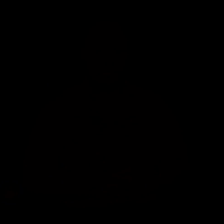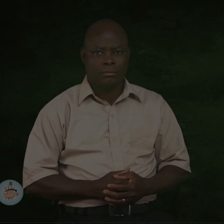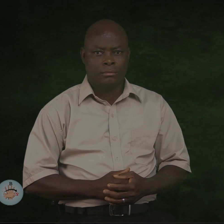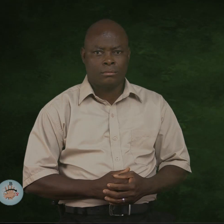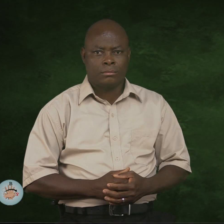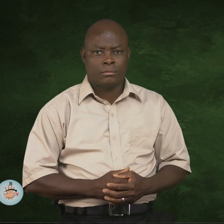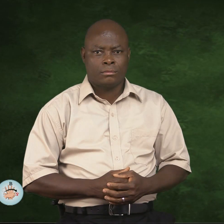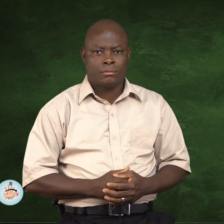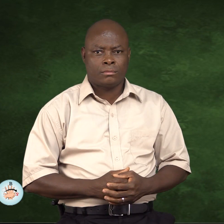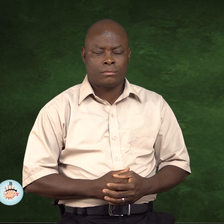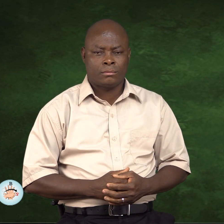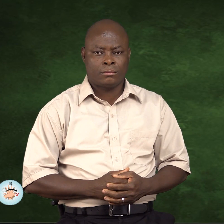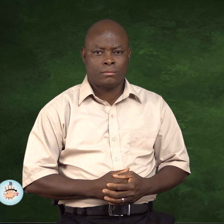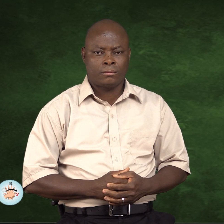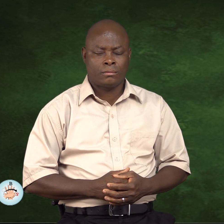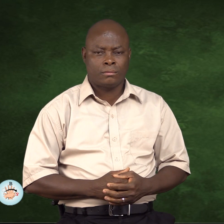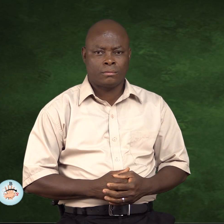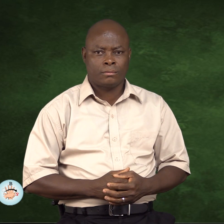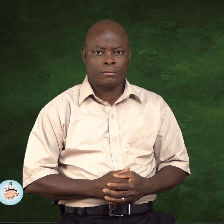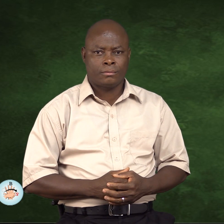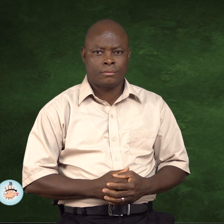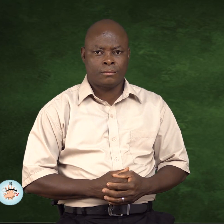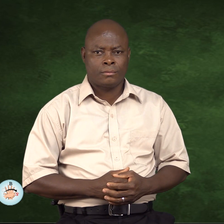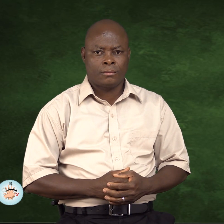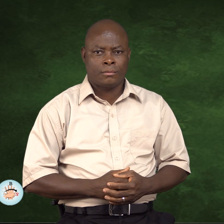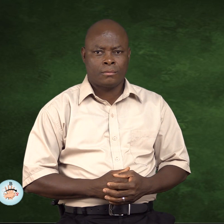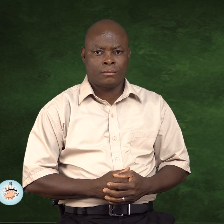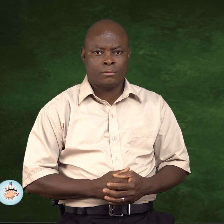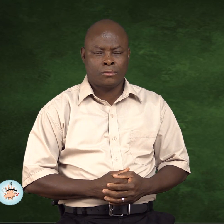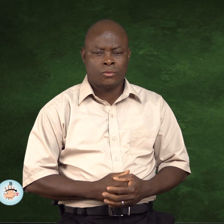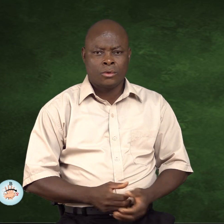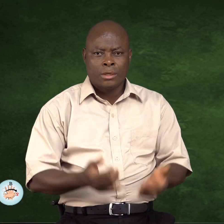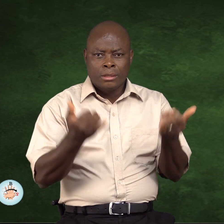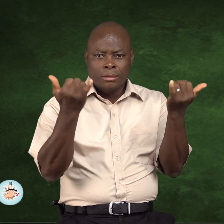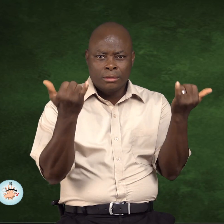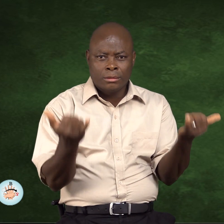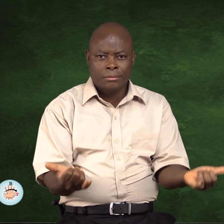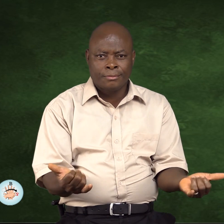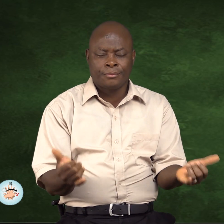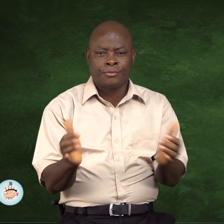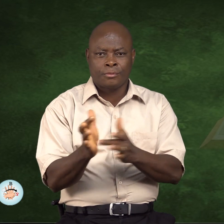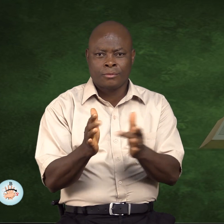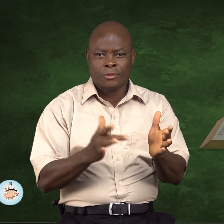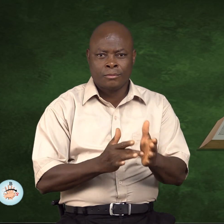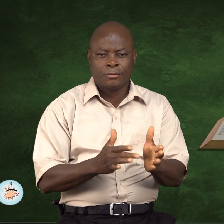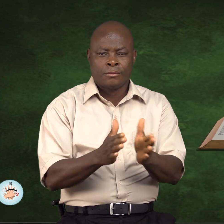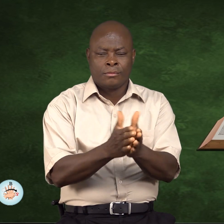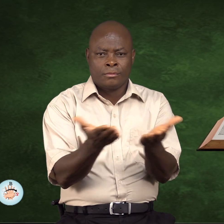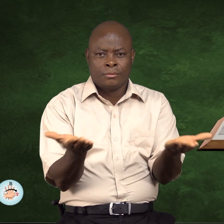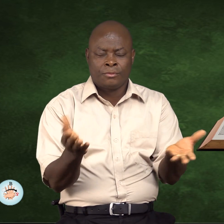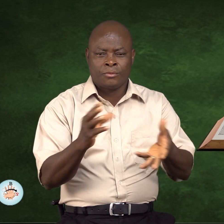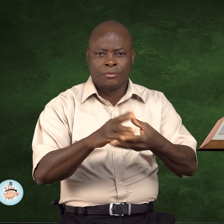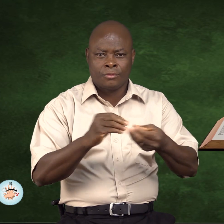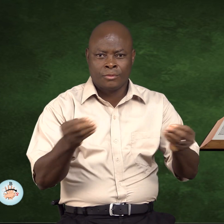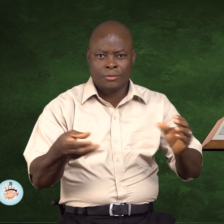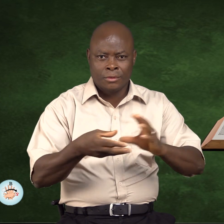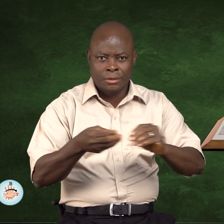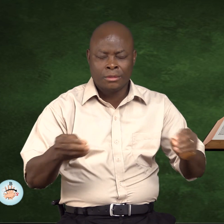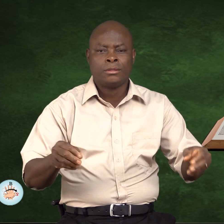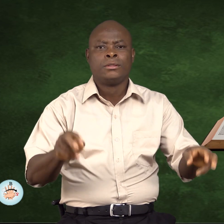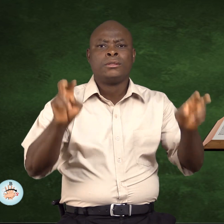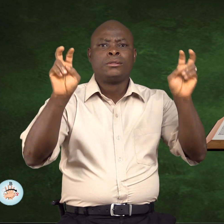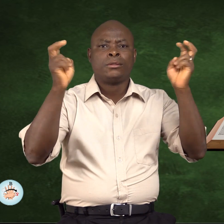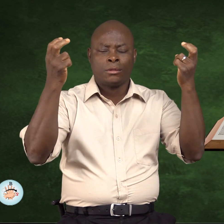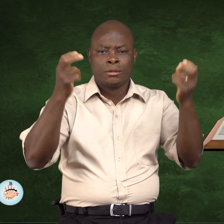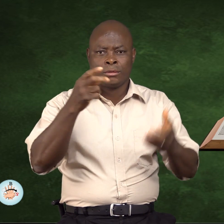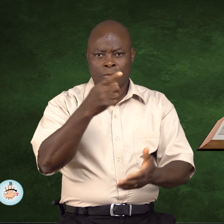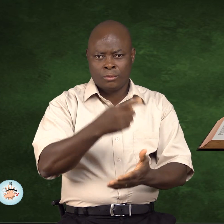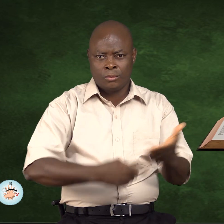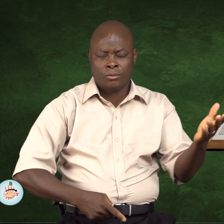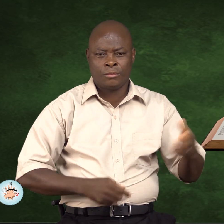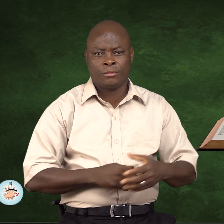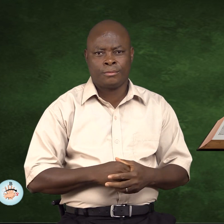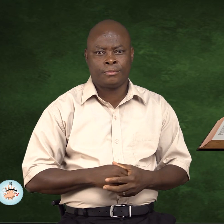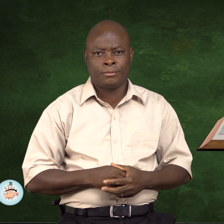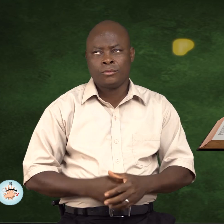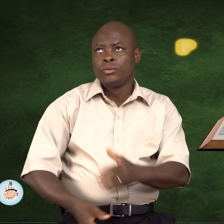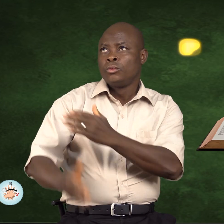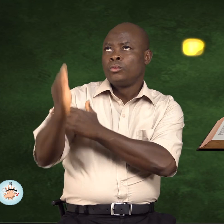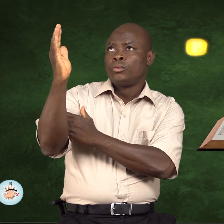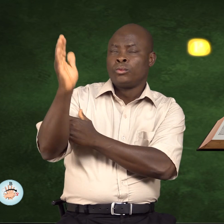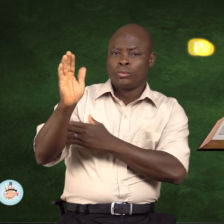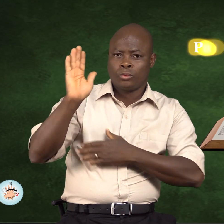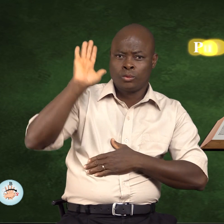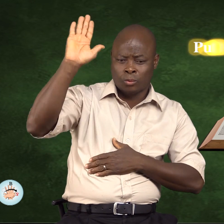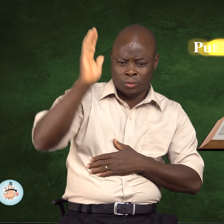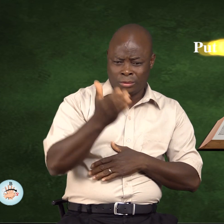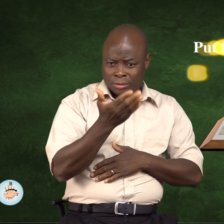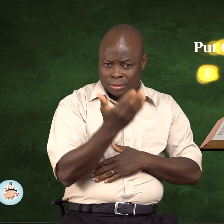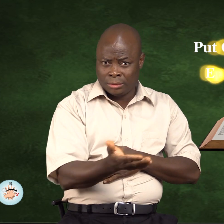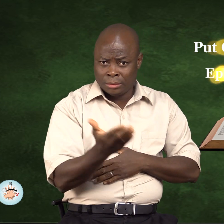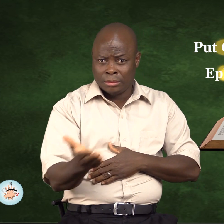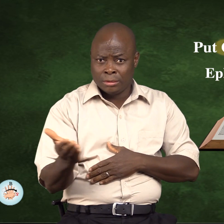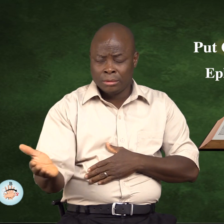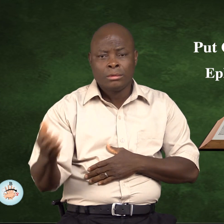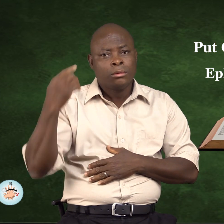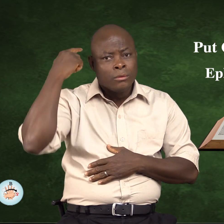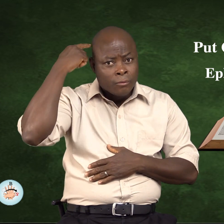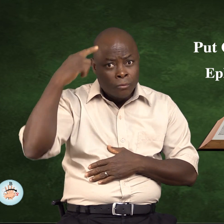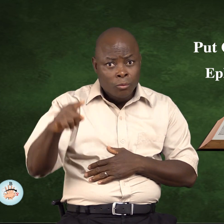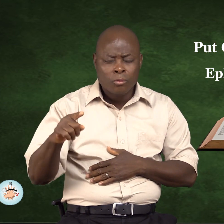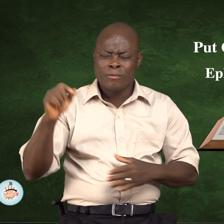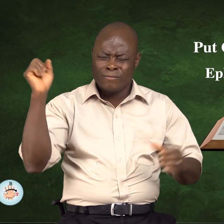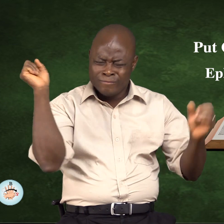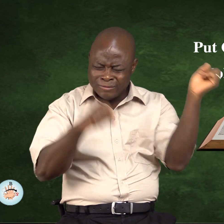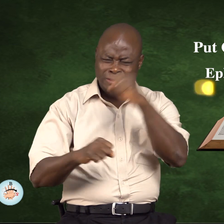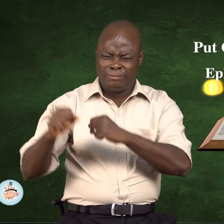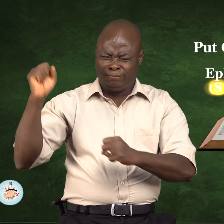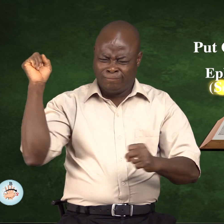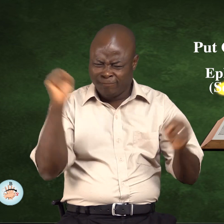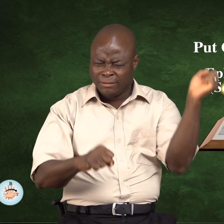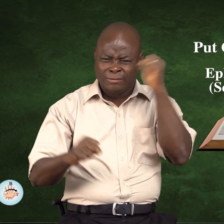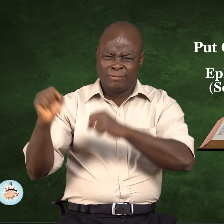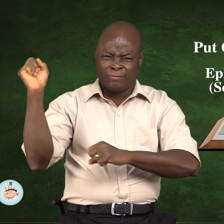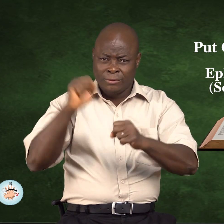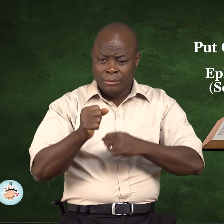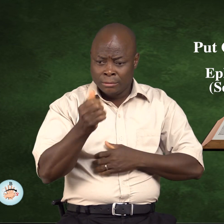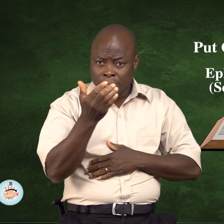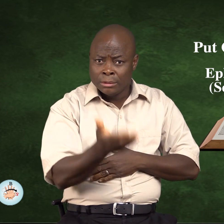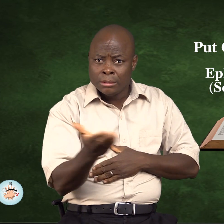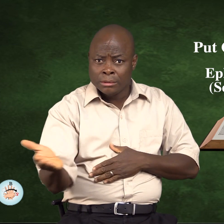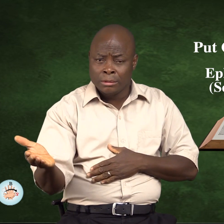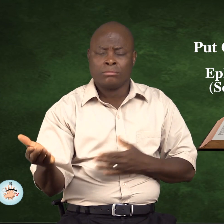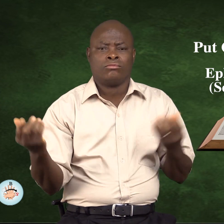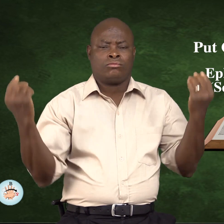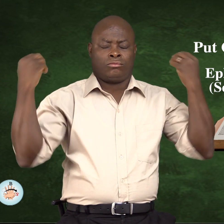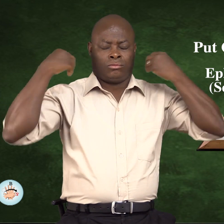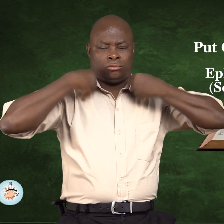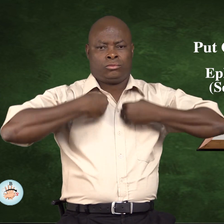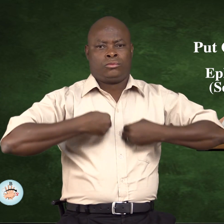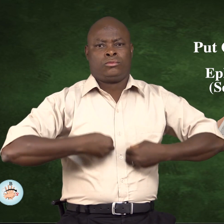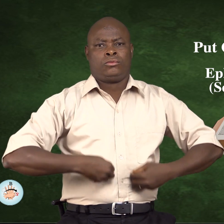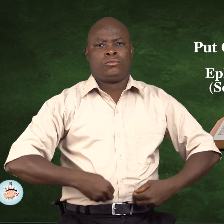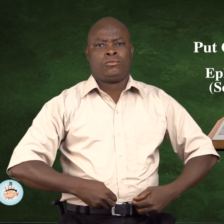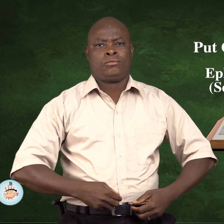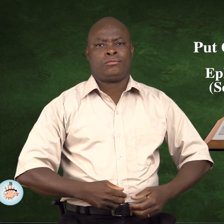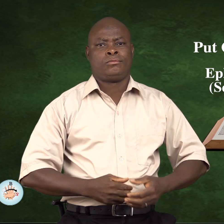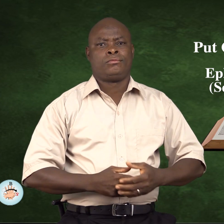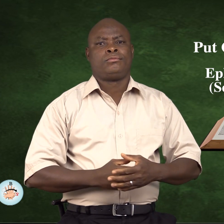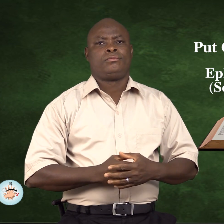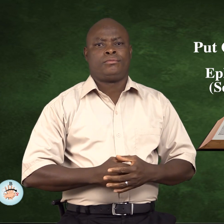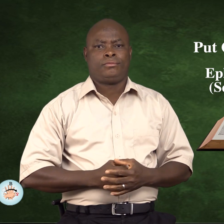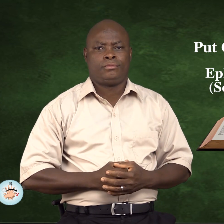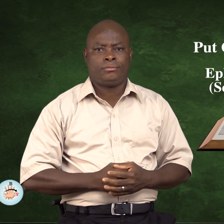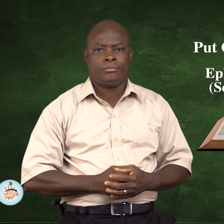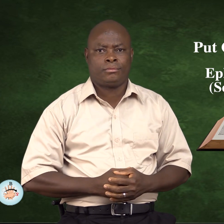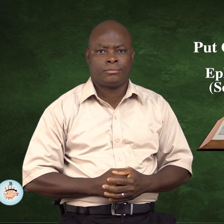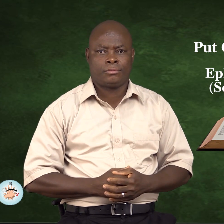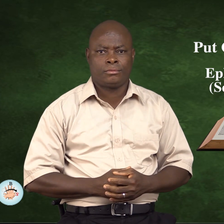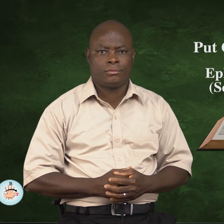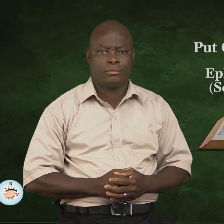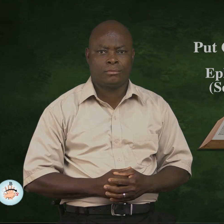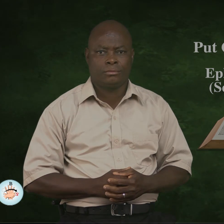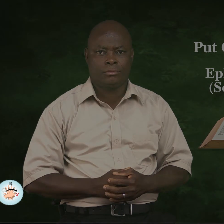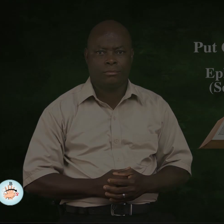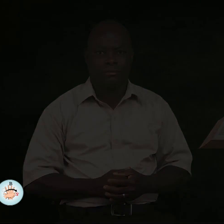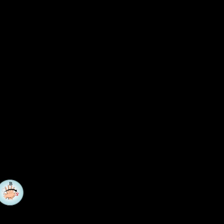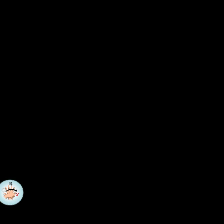Put on God's armor